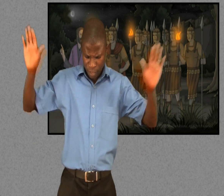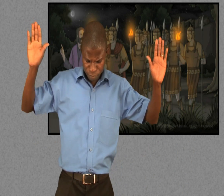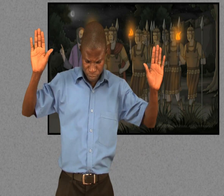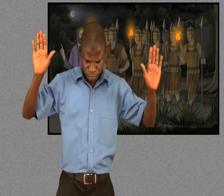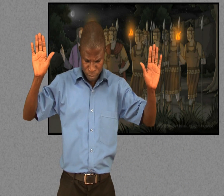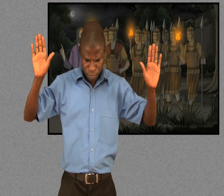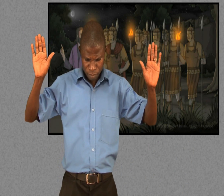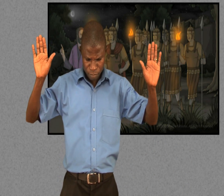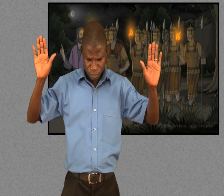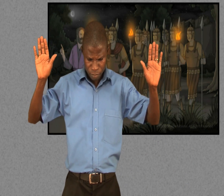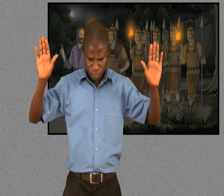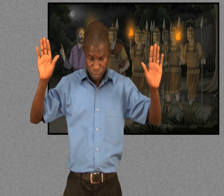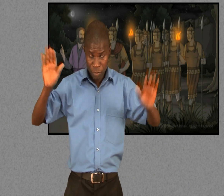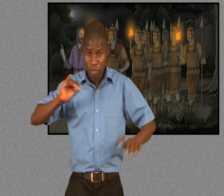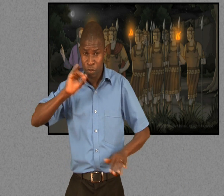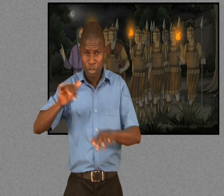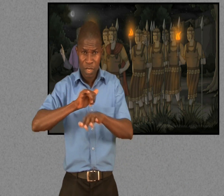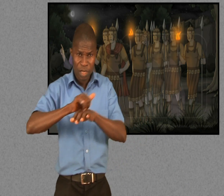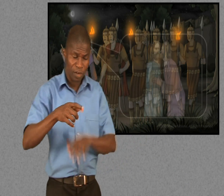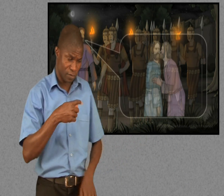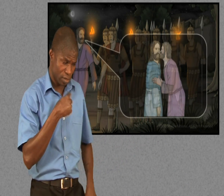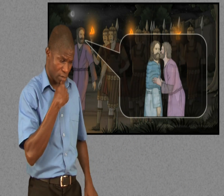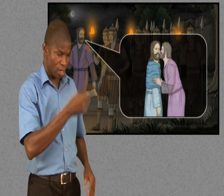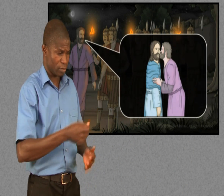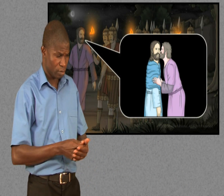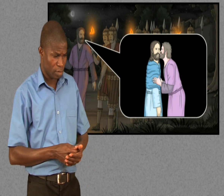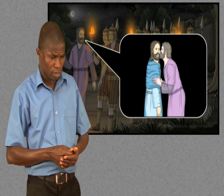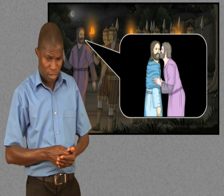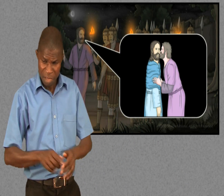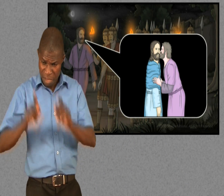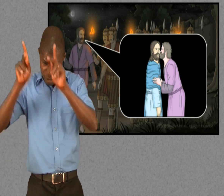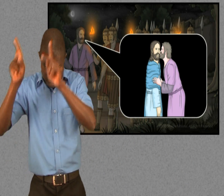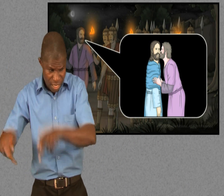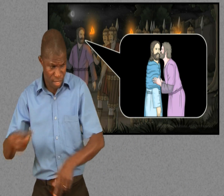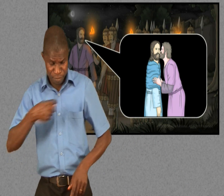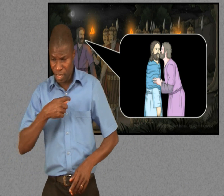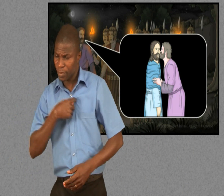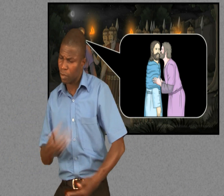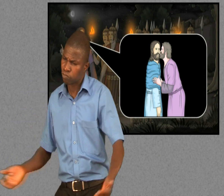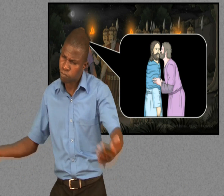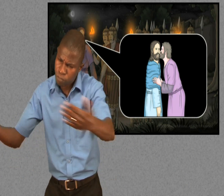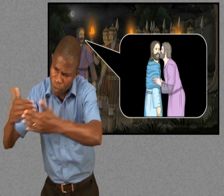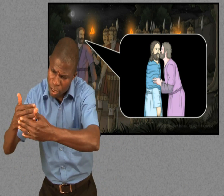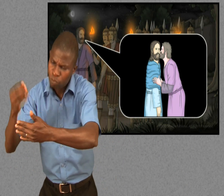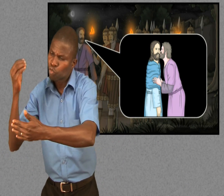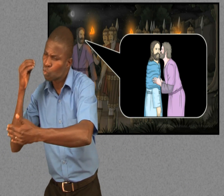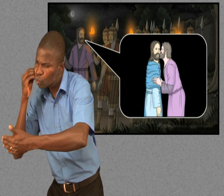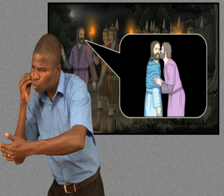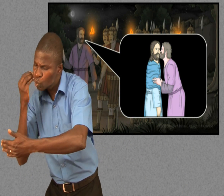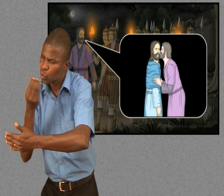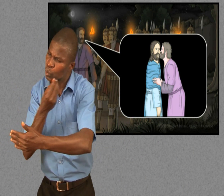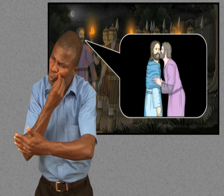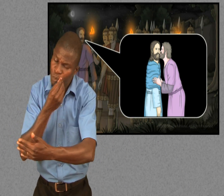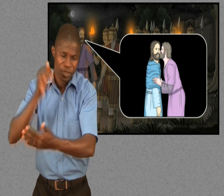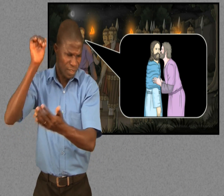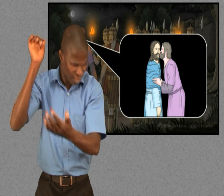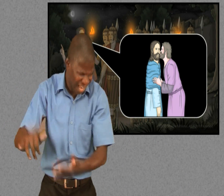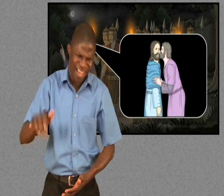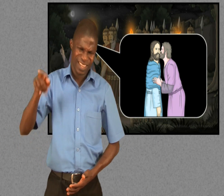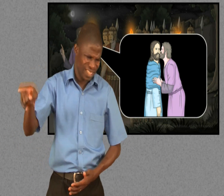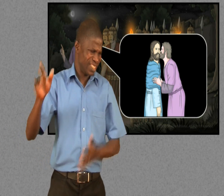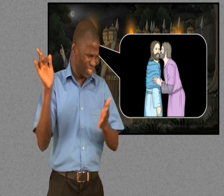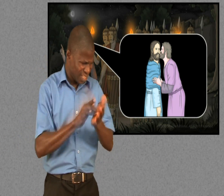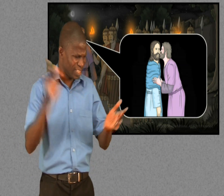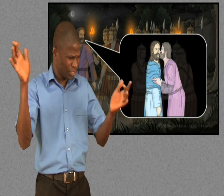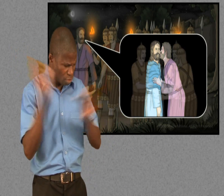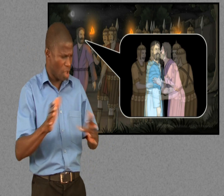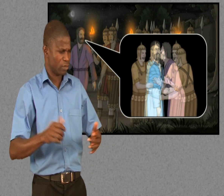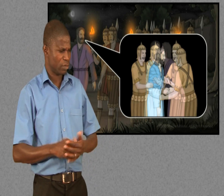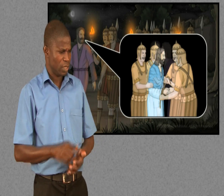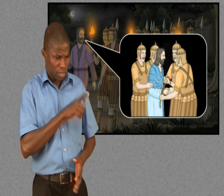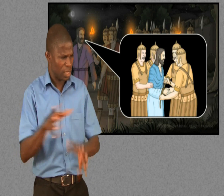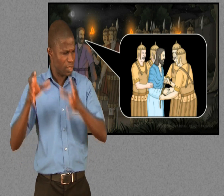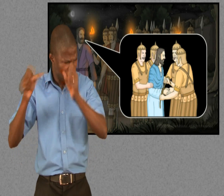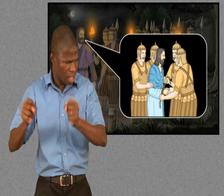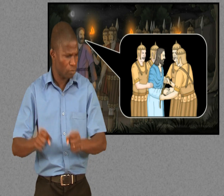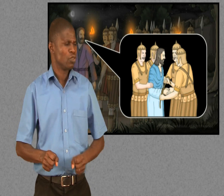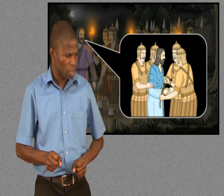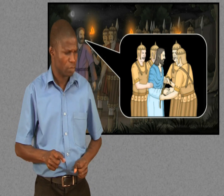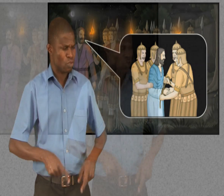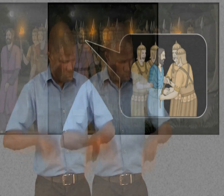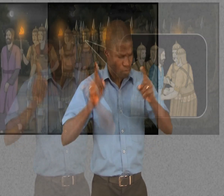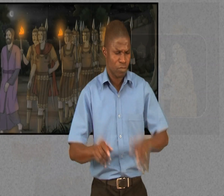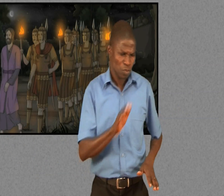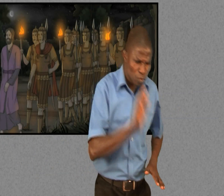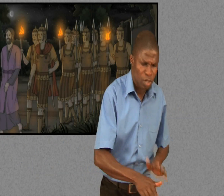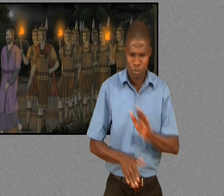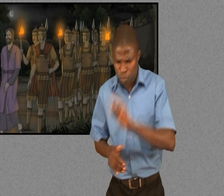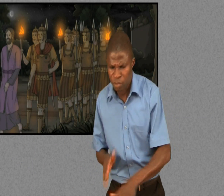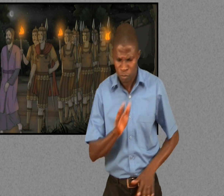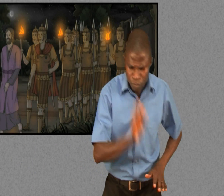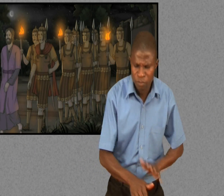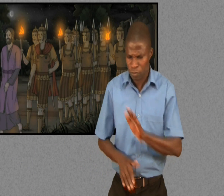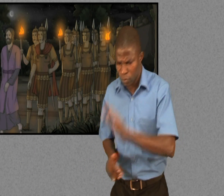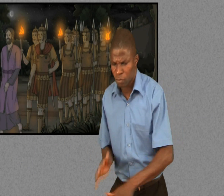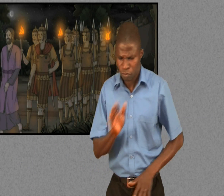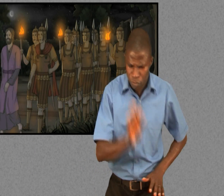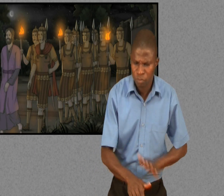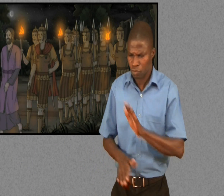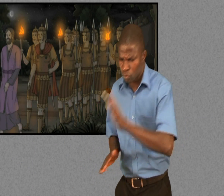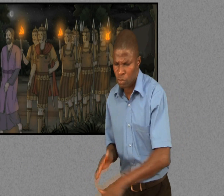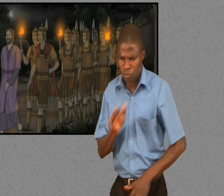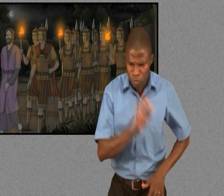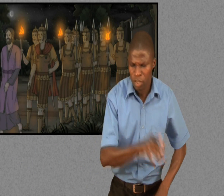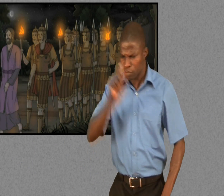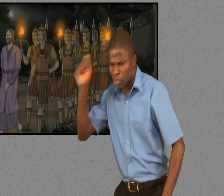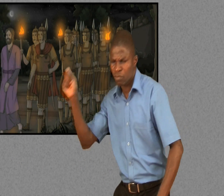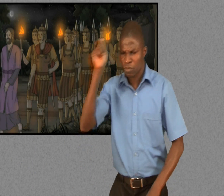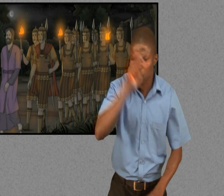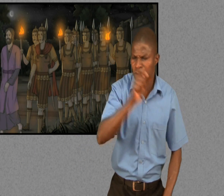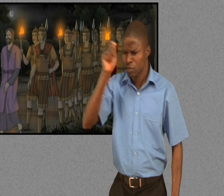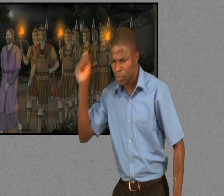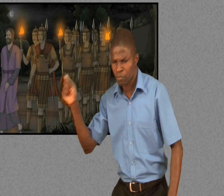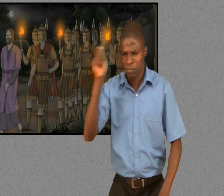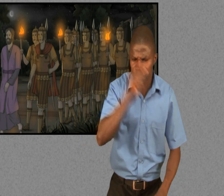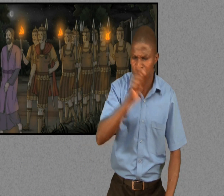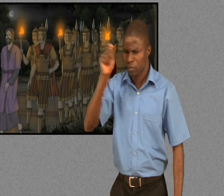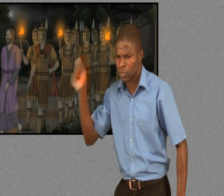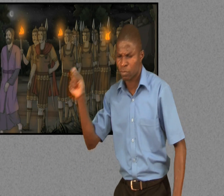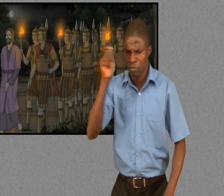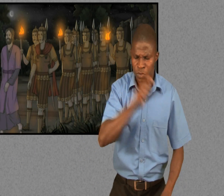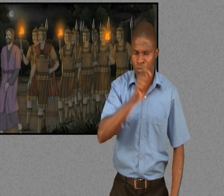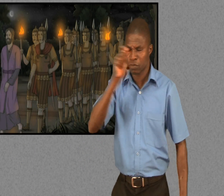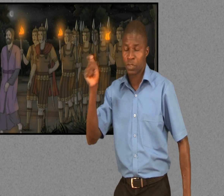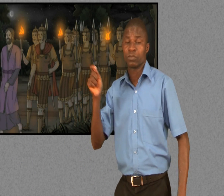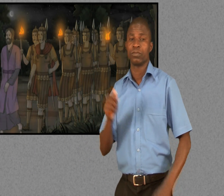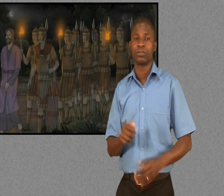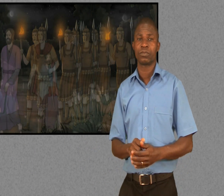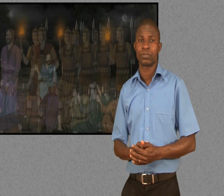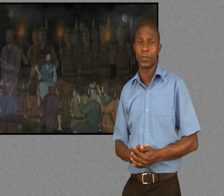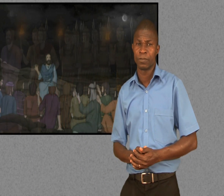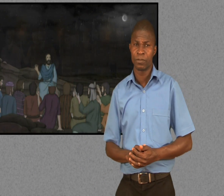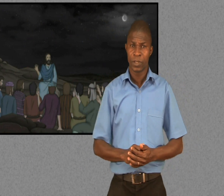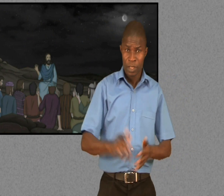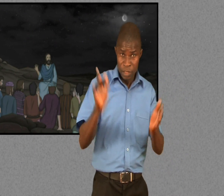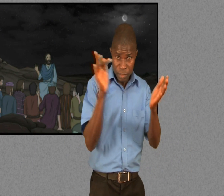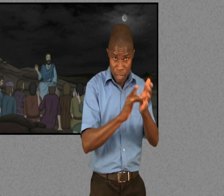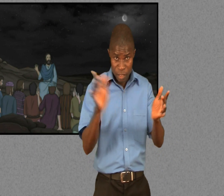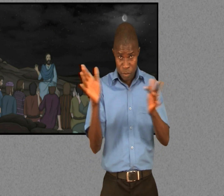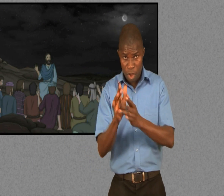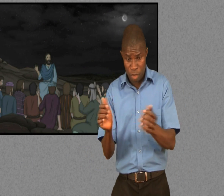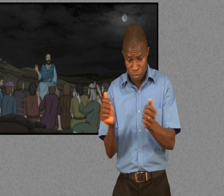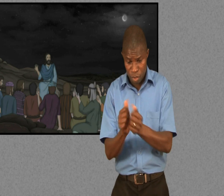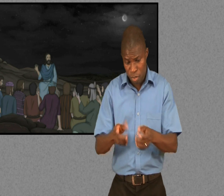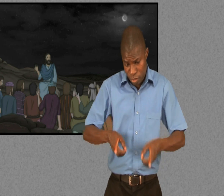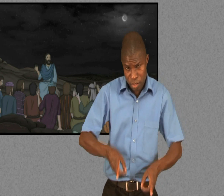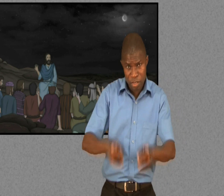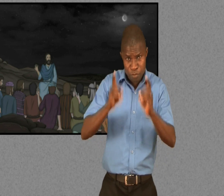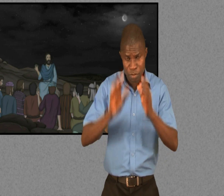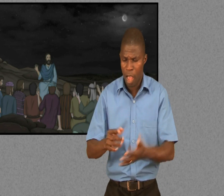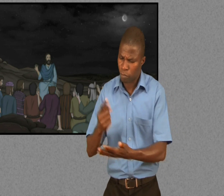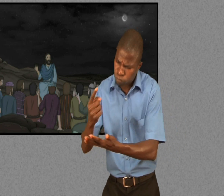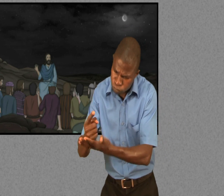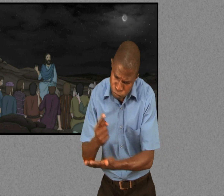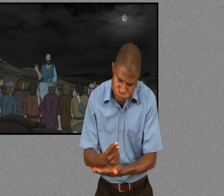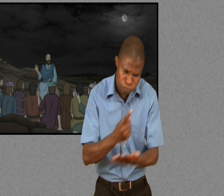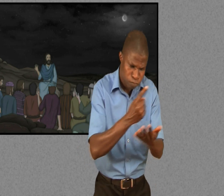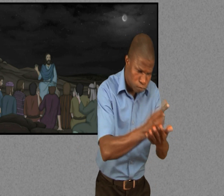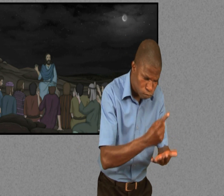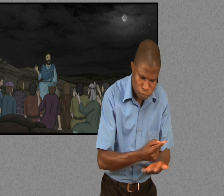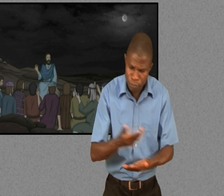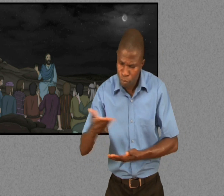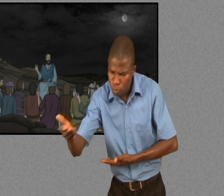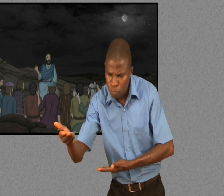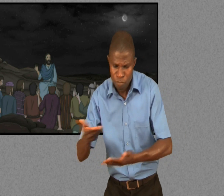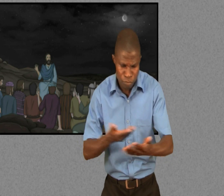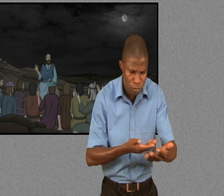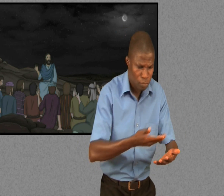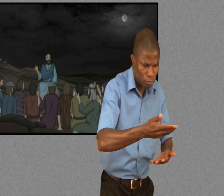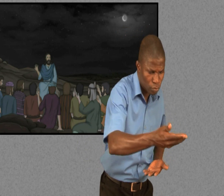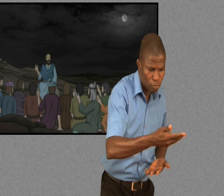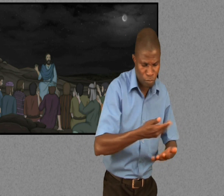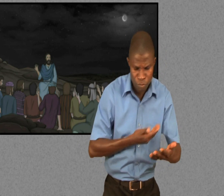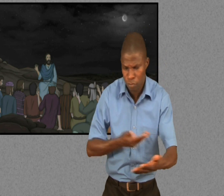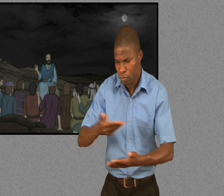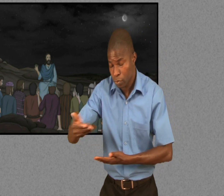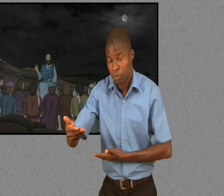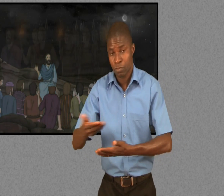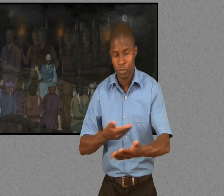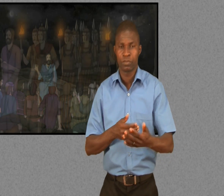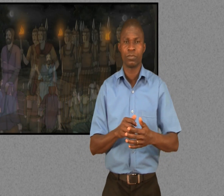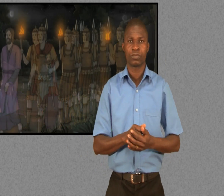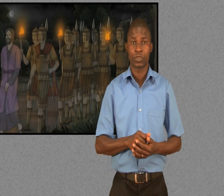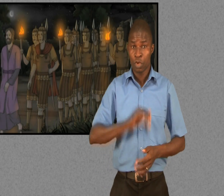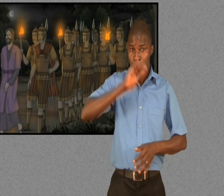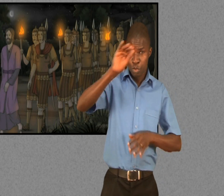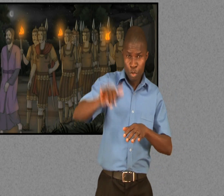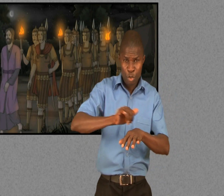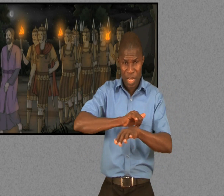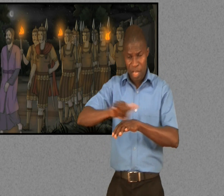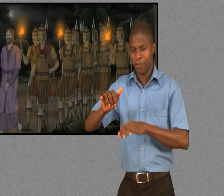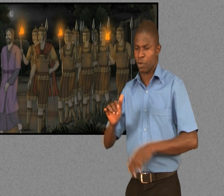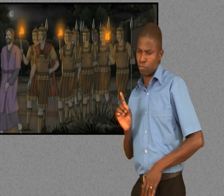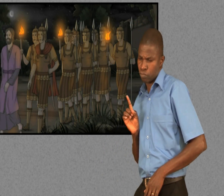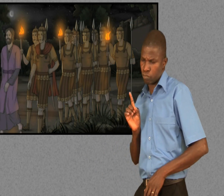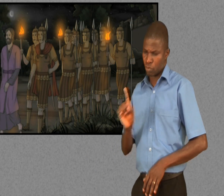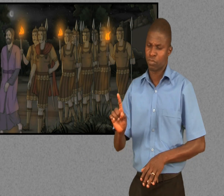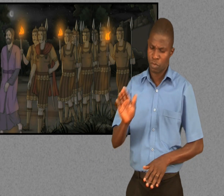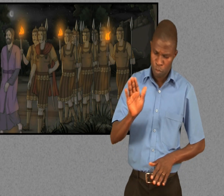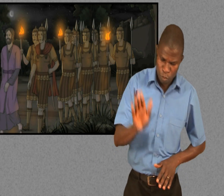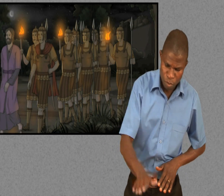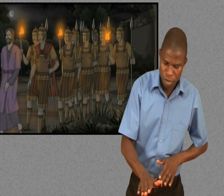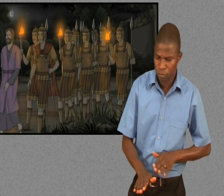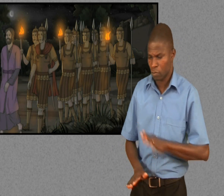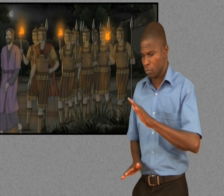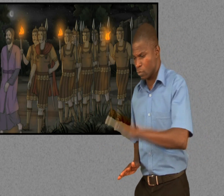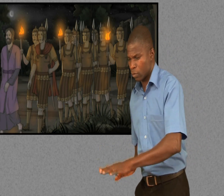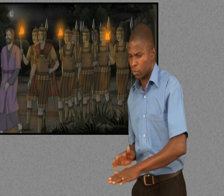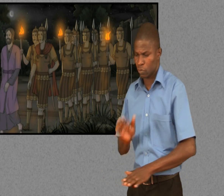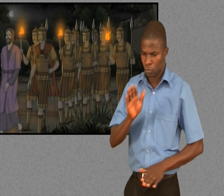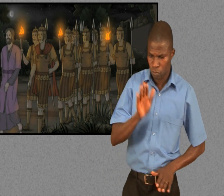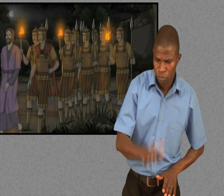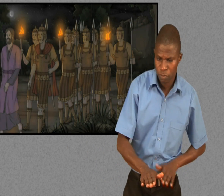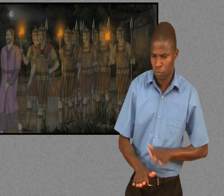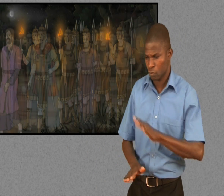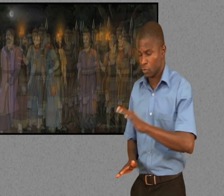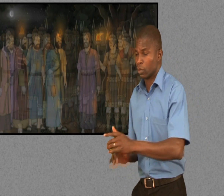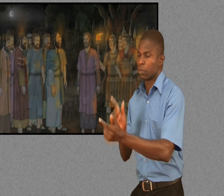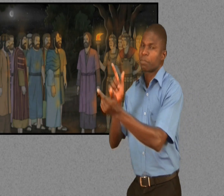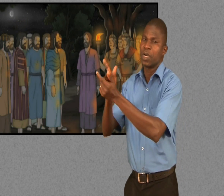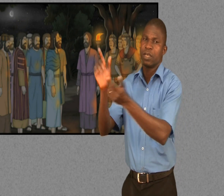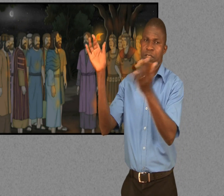Now the betrayer had arranged a signal with them: “The One I kiss is the man;